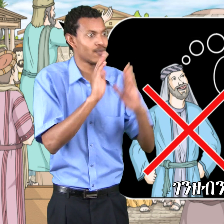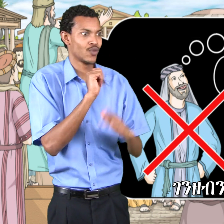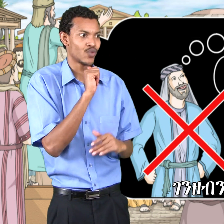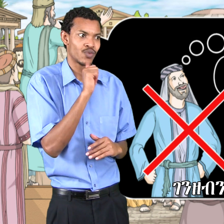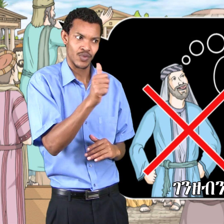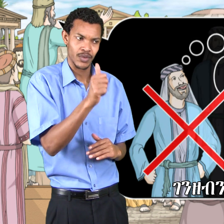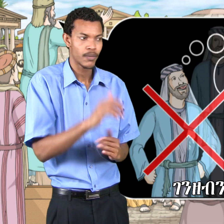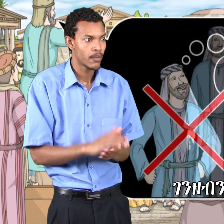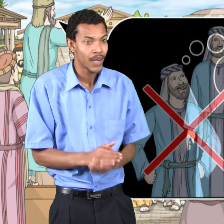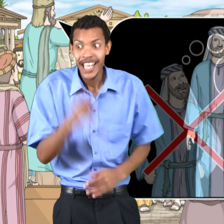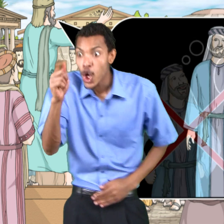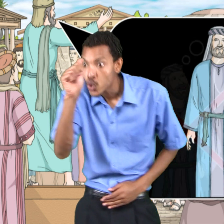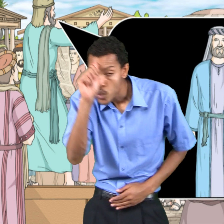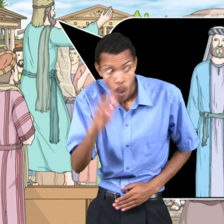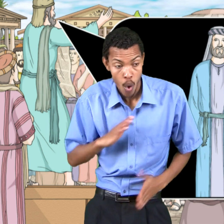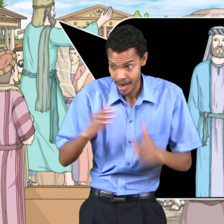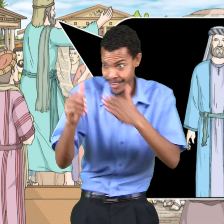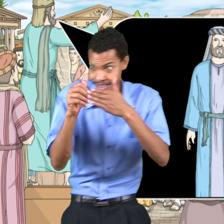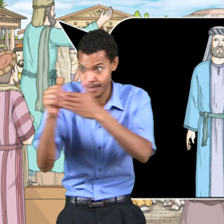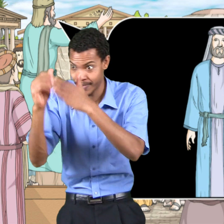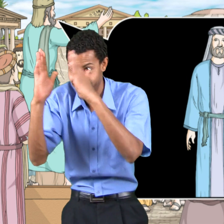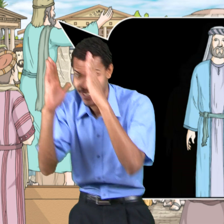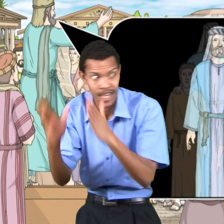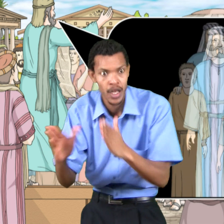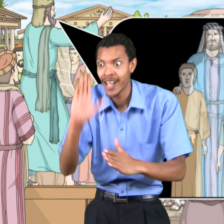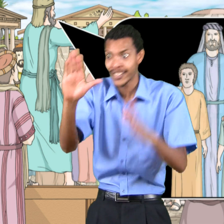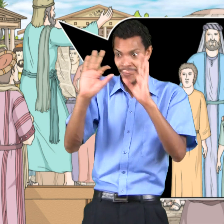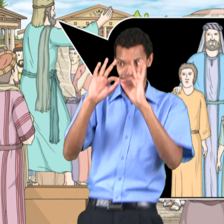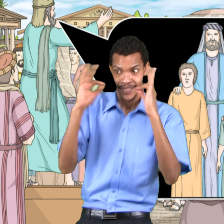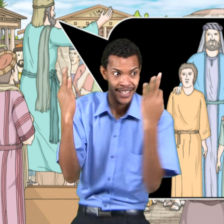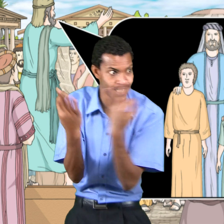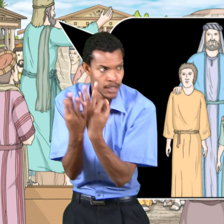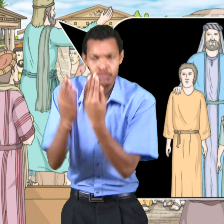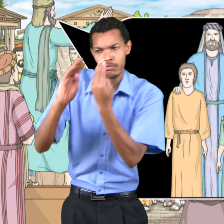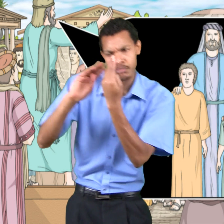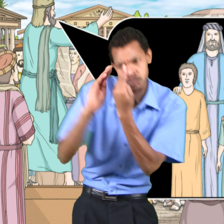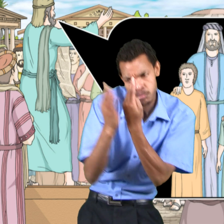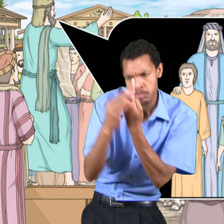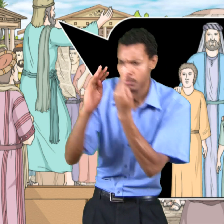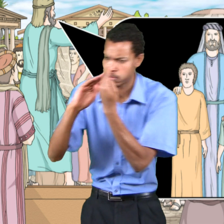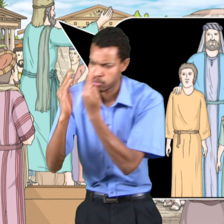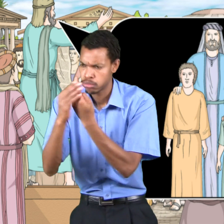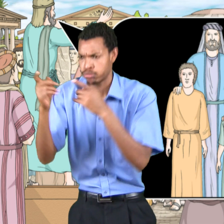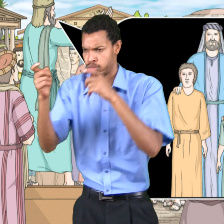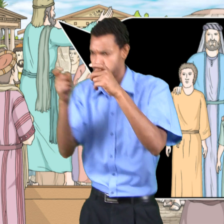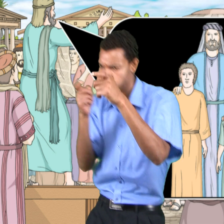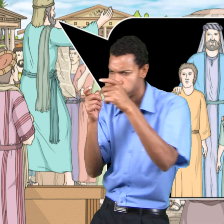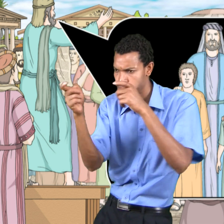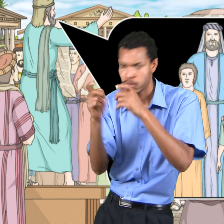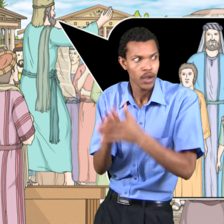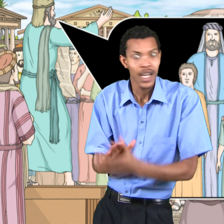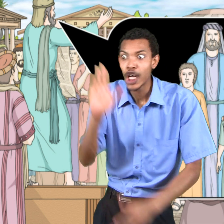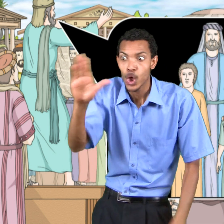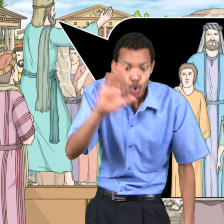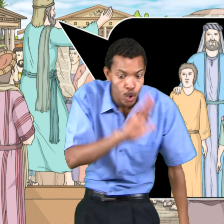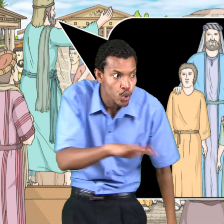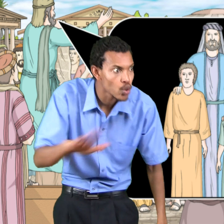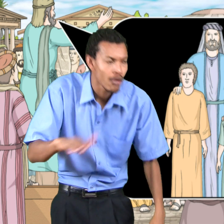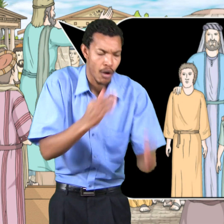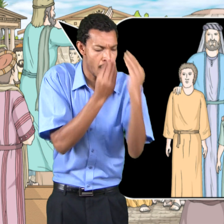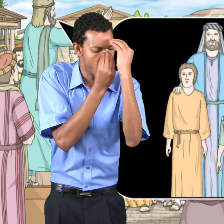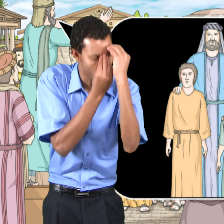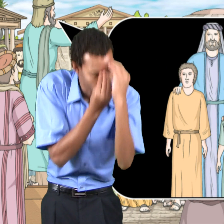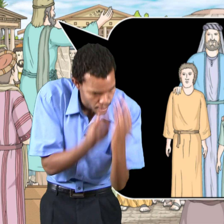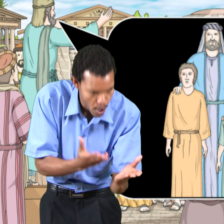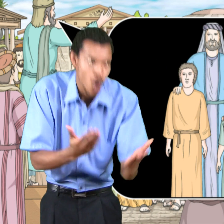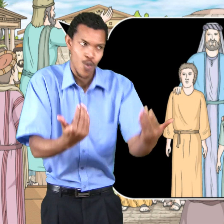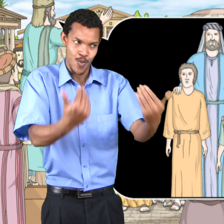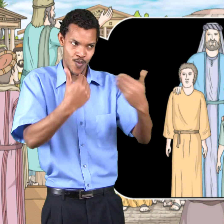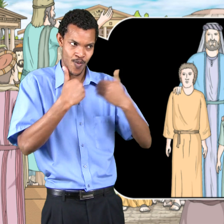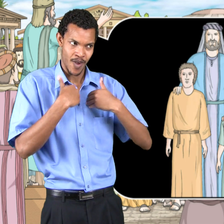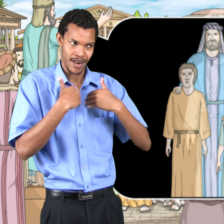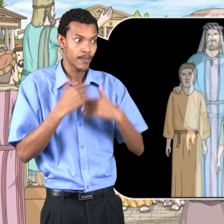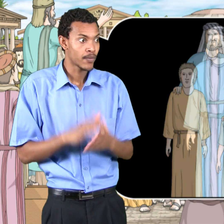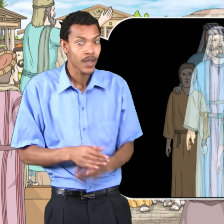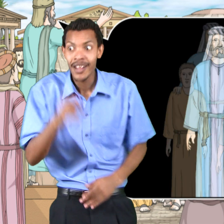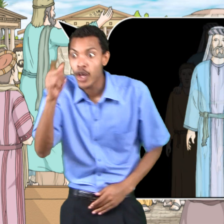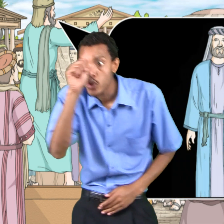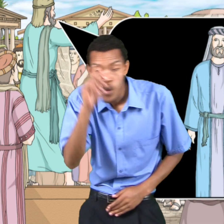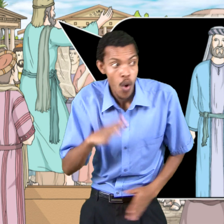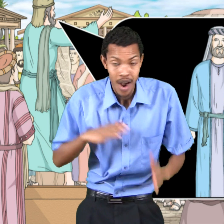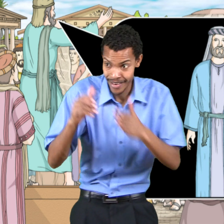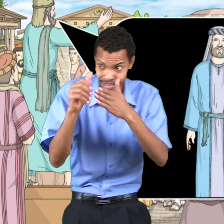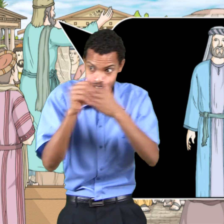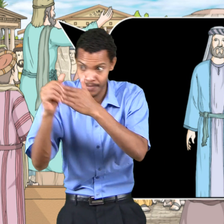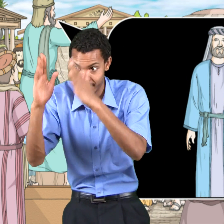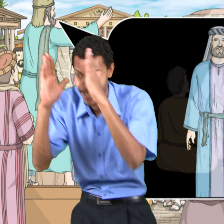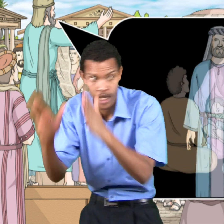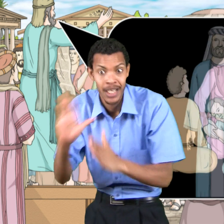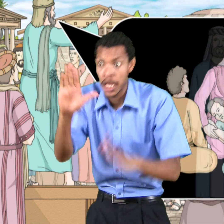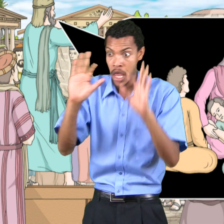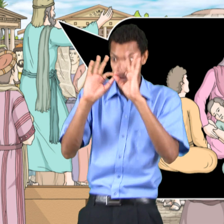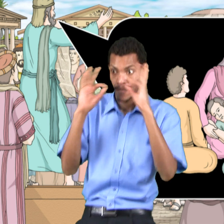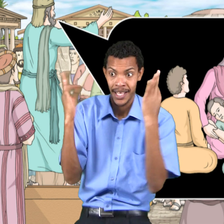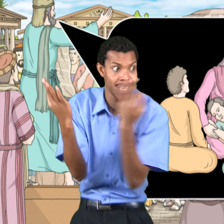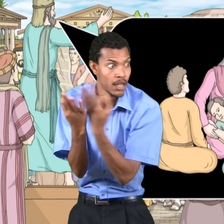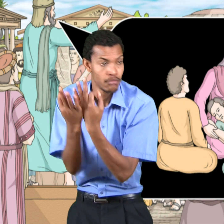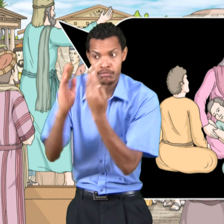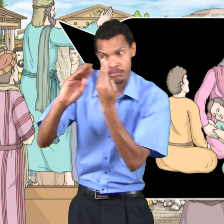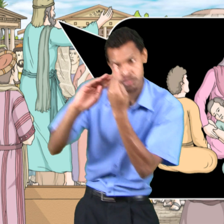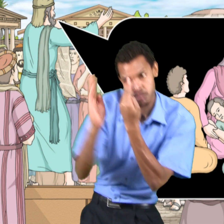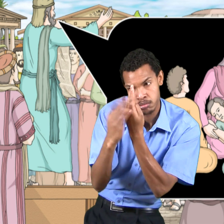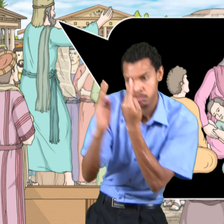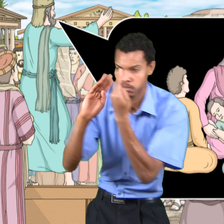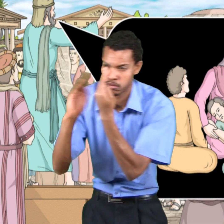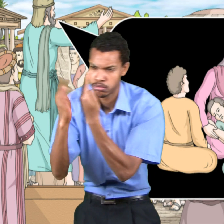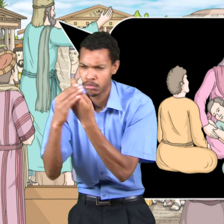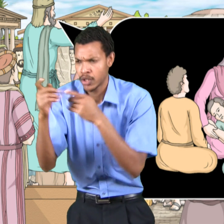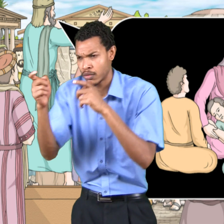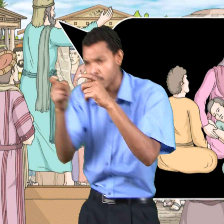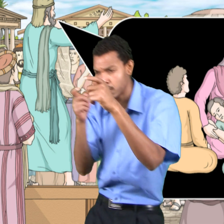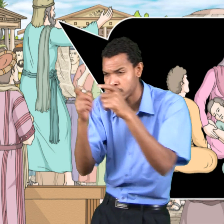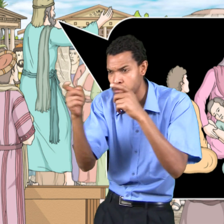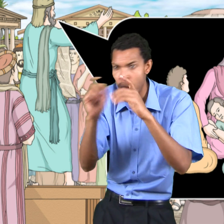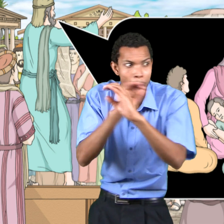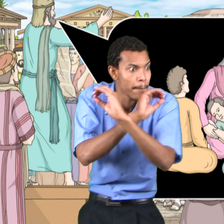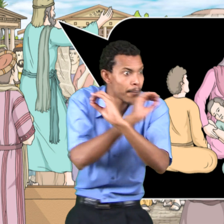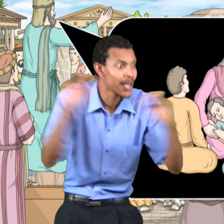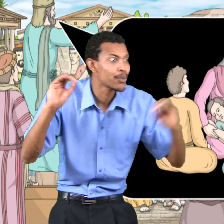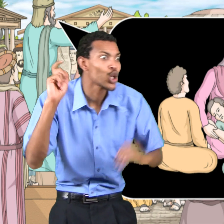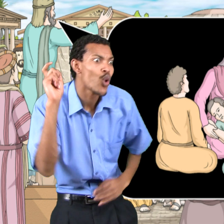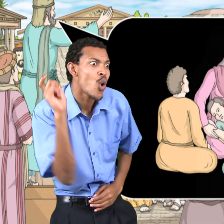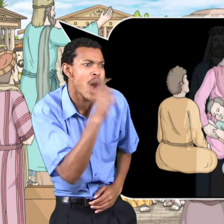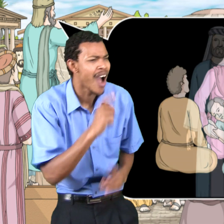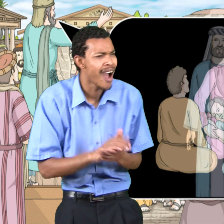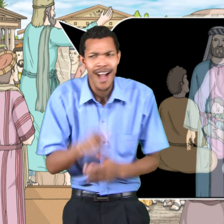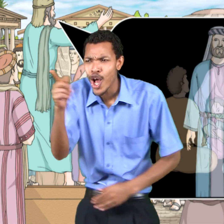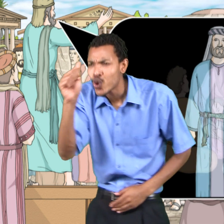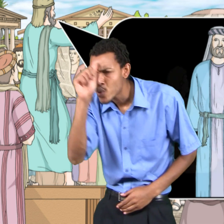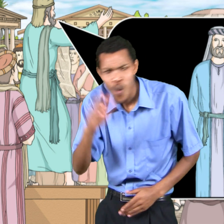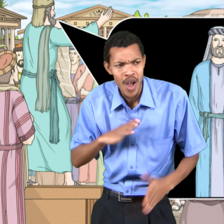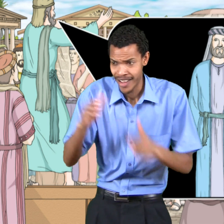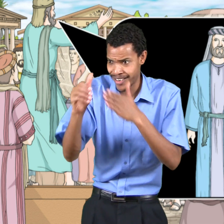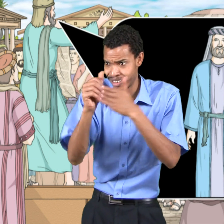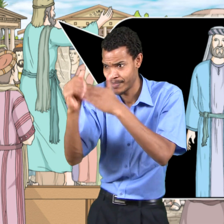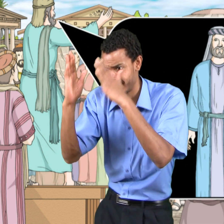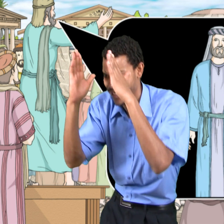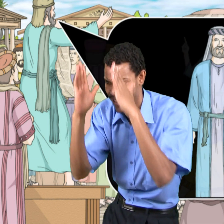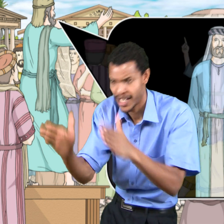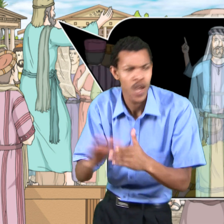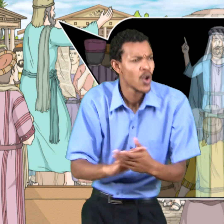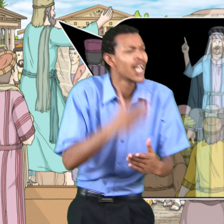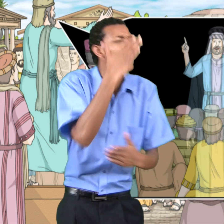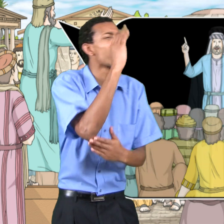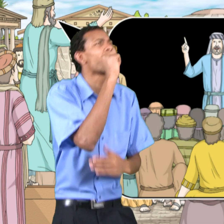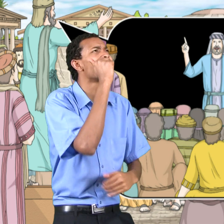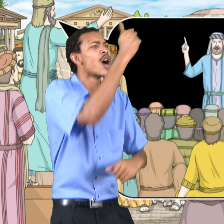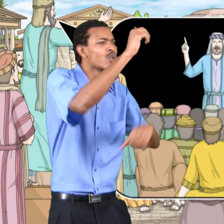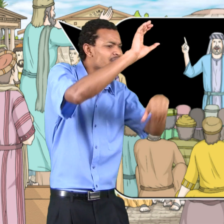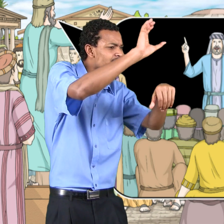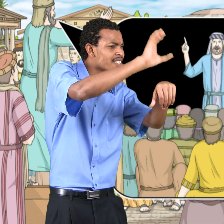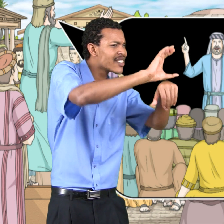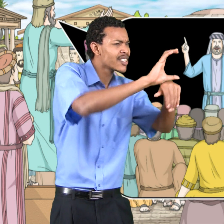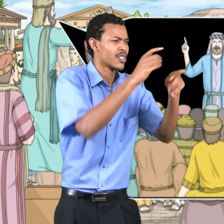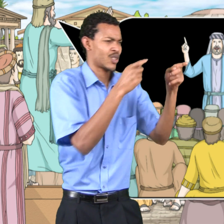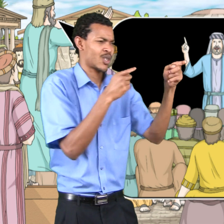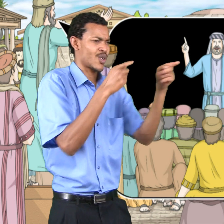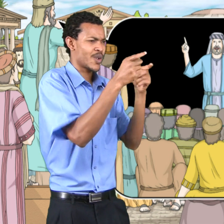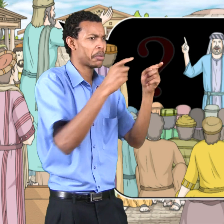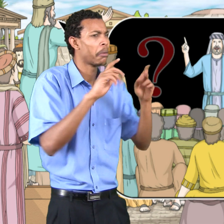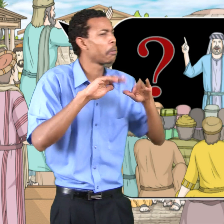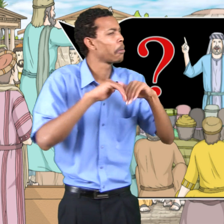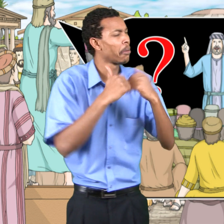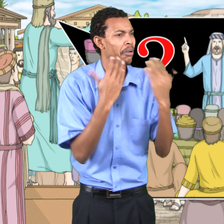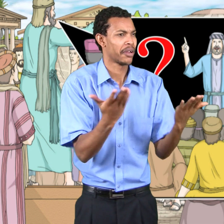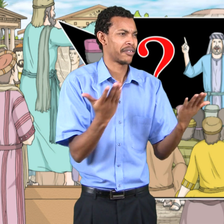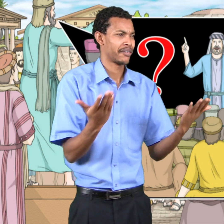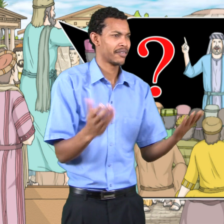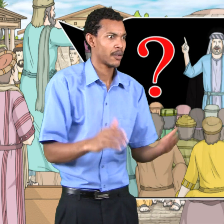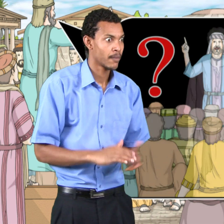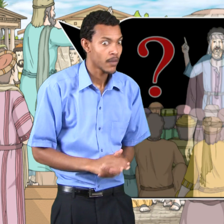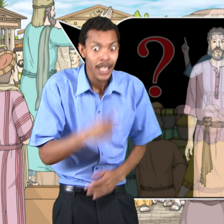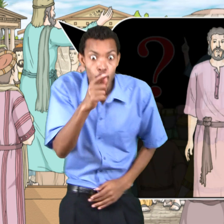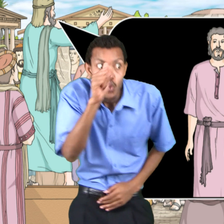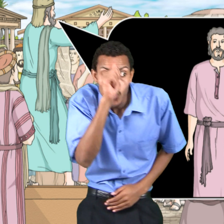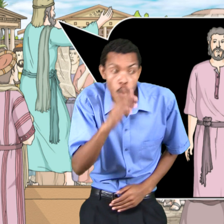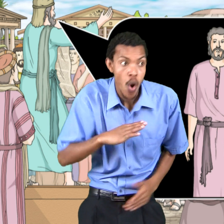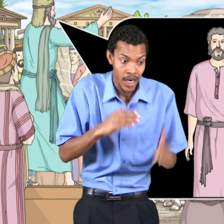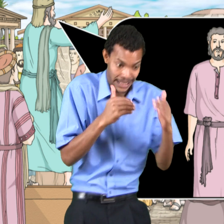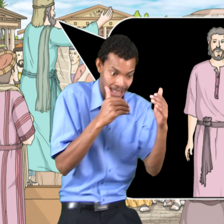An overseer must manage his own household well and keep his children under control, with complete dignity. For if someone does not know how to manage his own household, how can he care for the church of God?